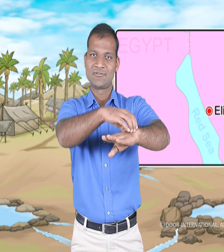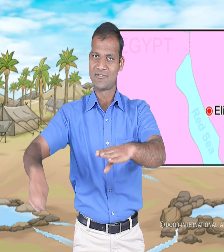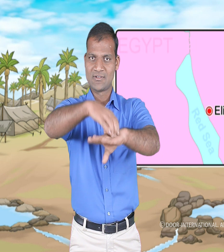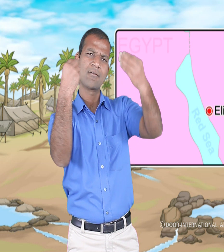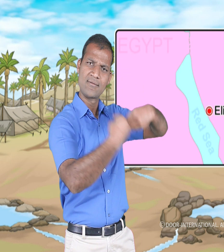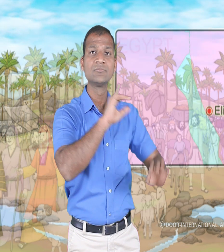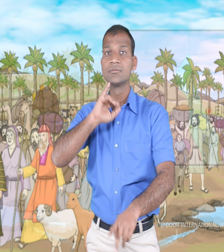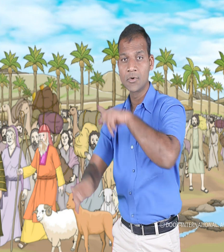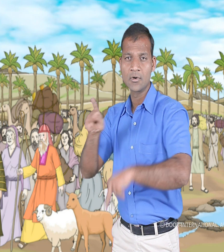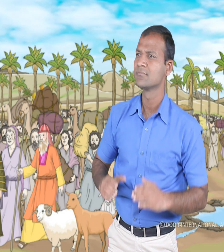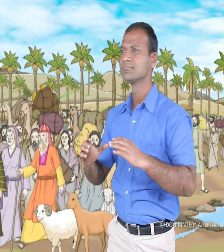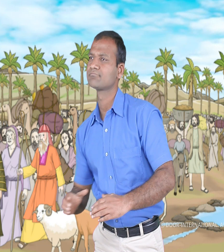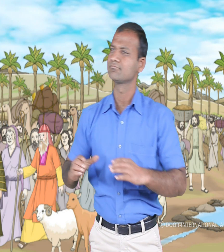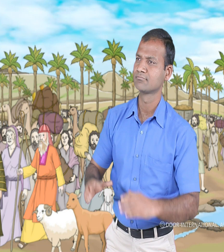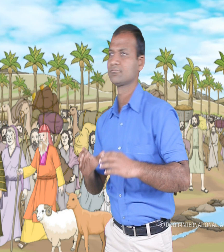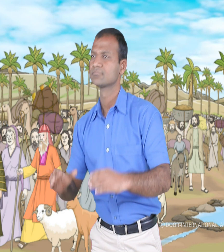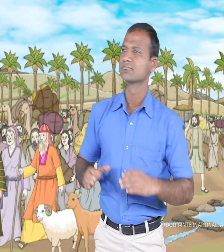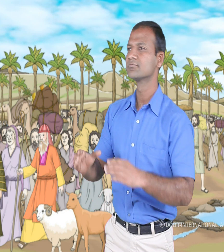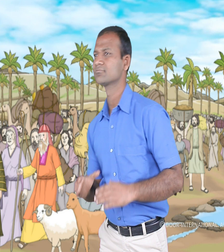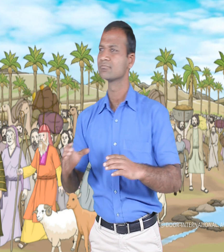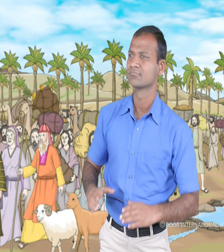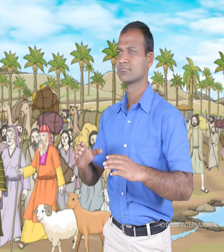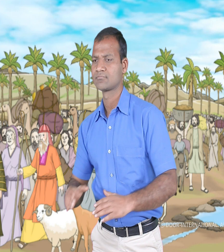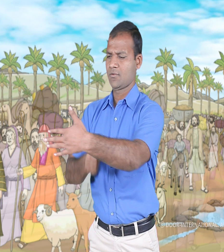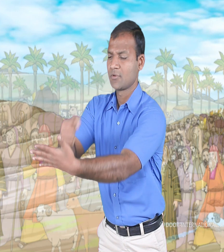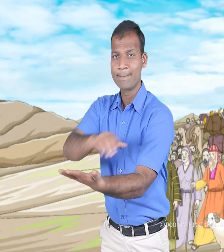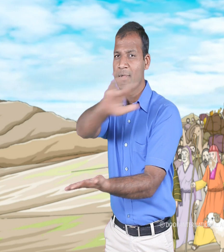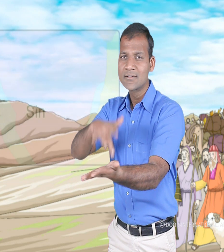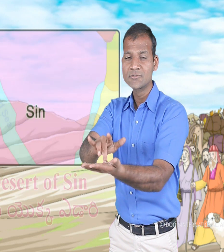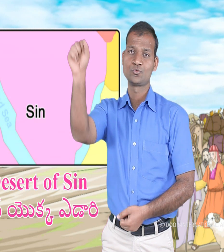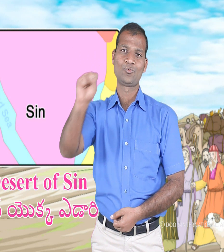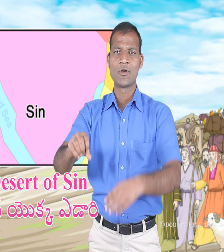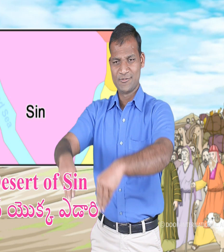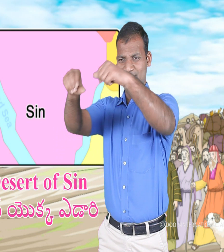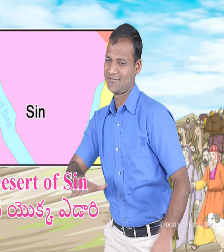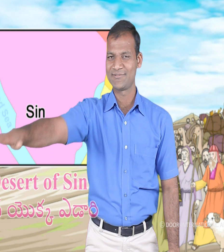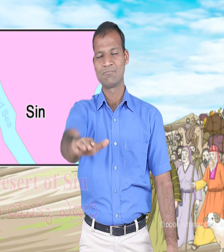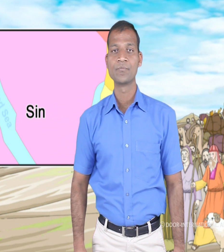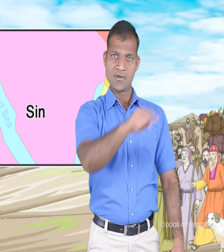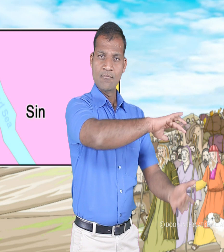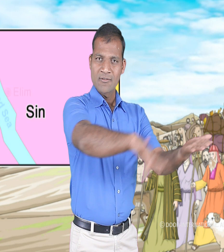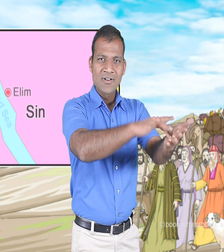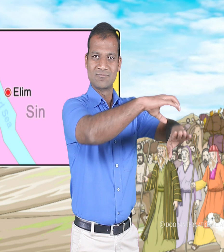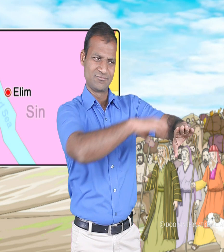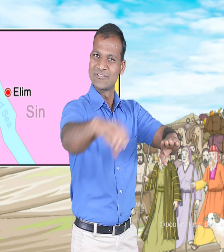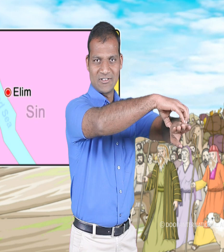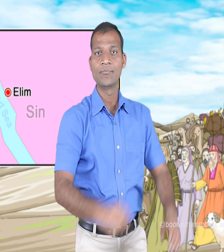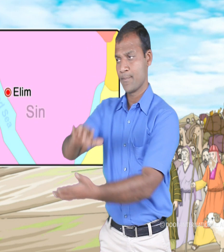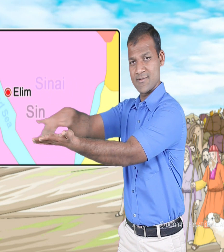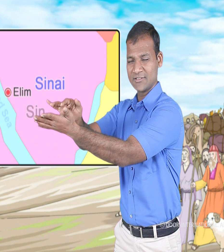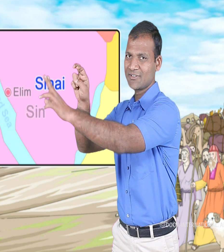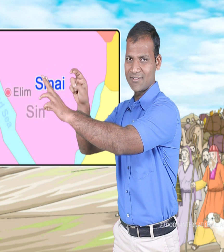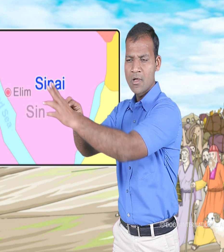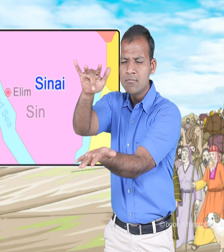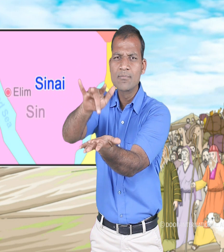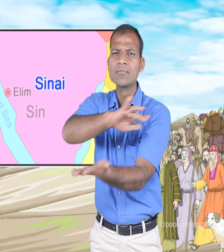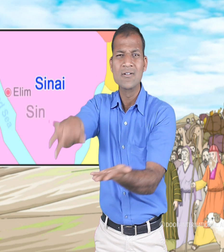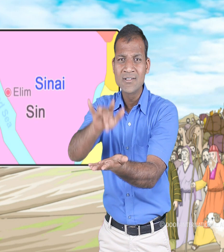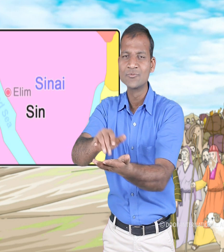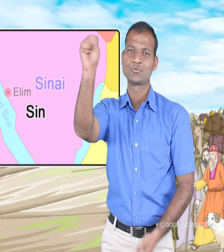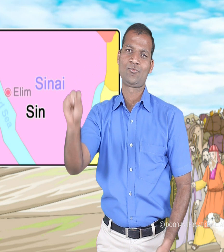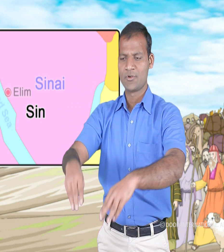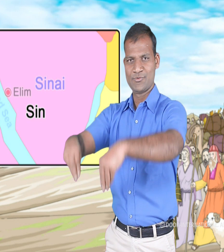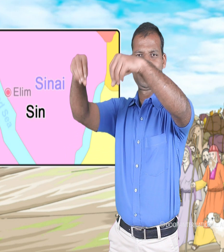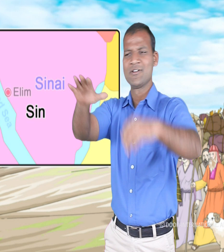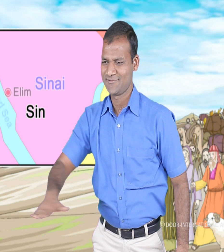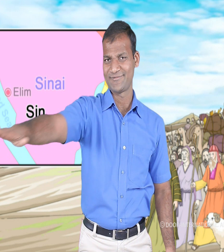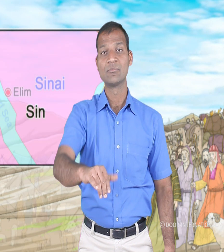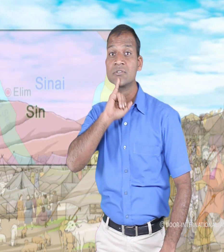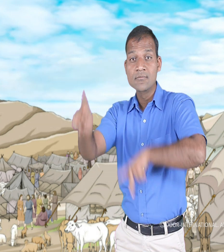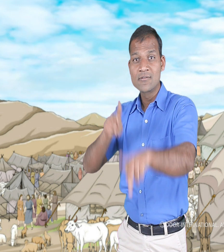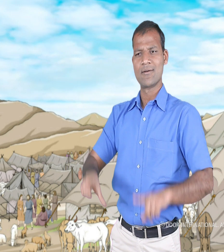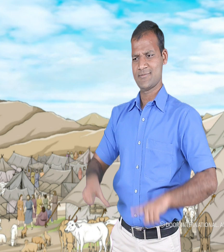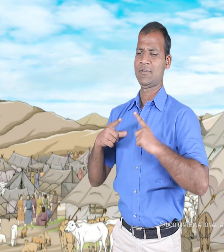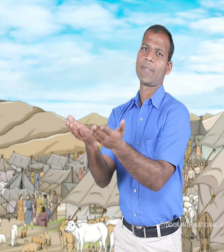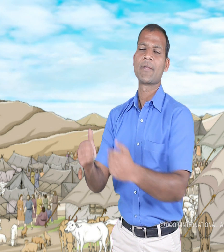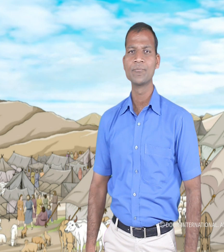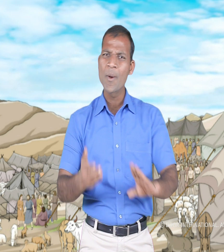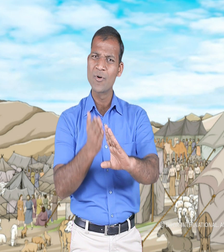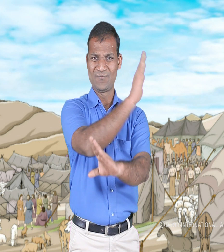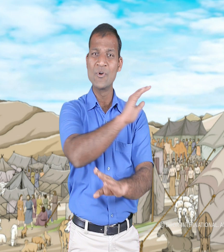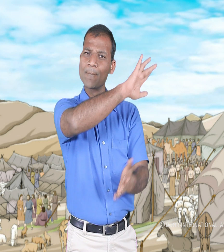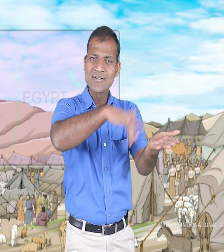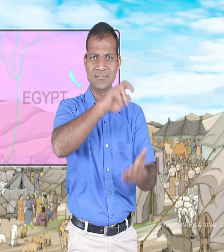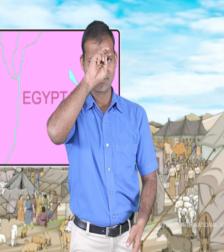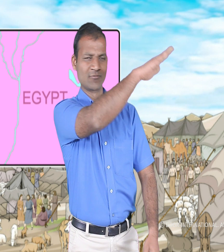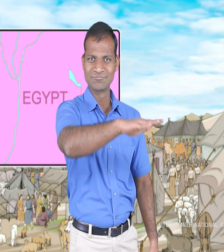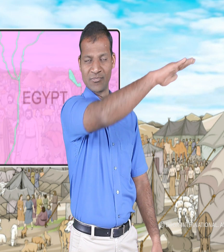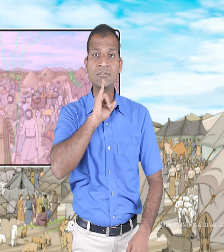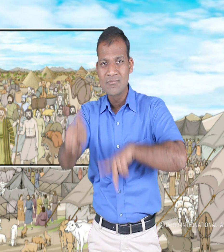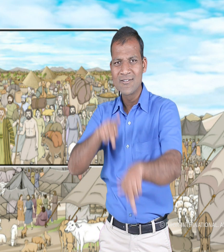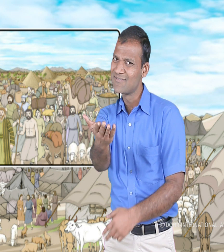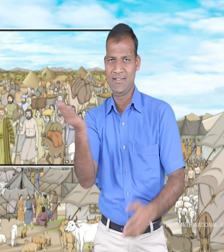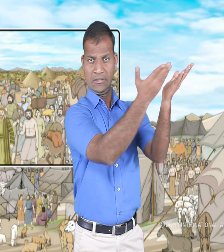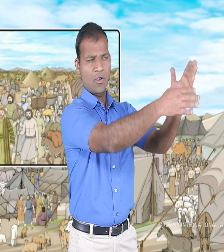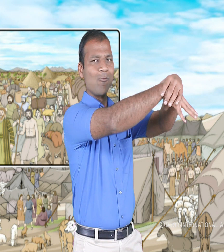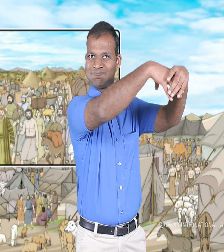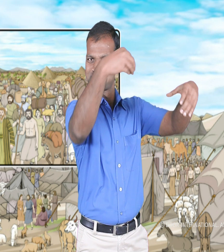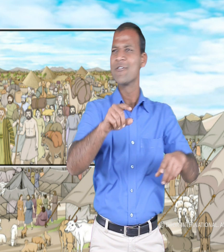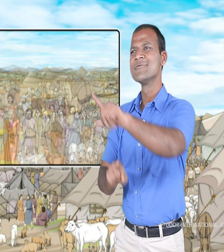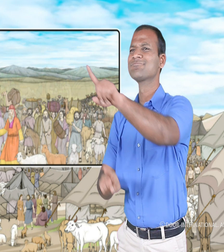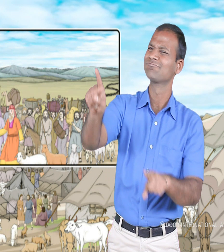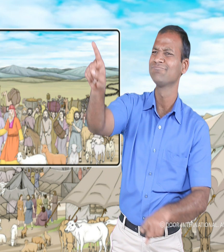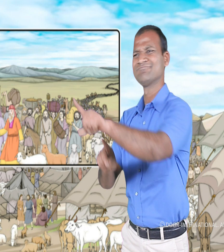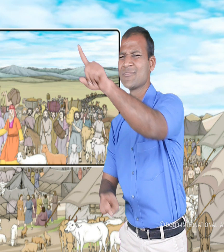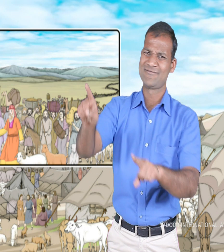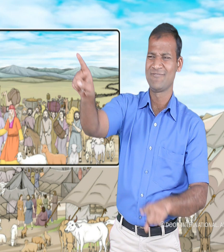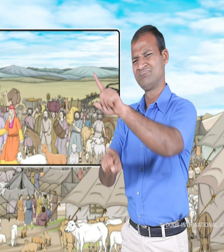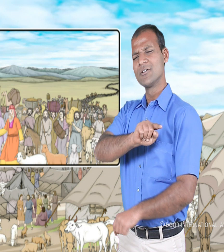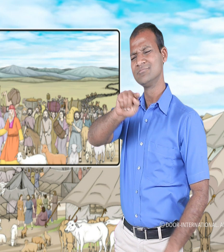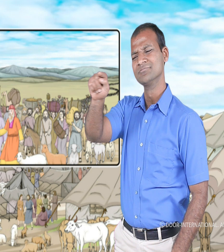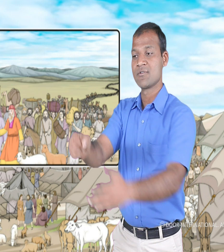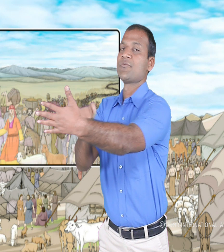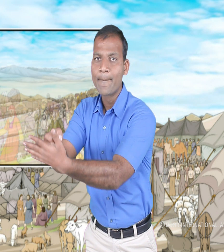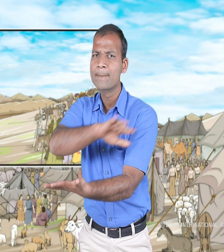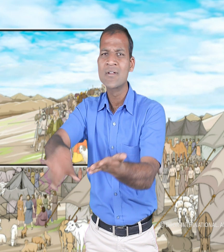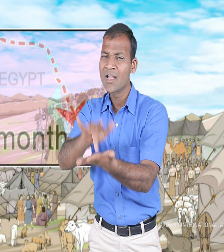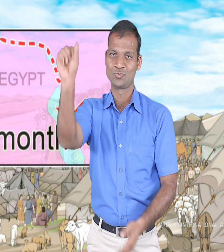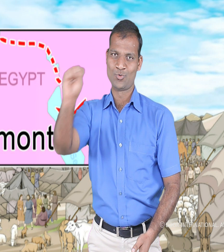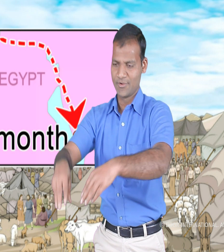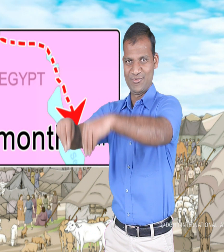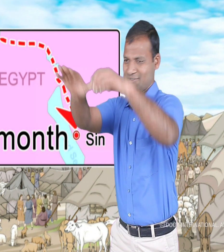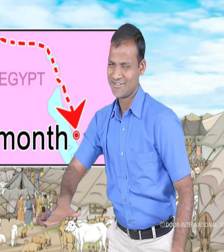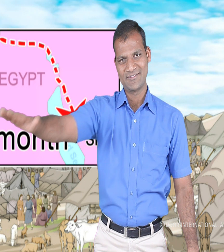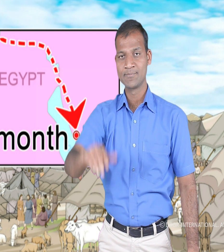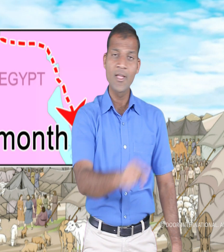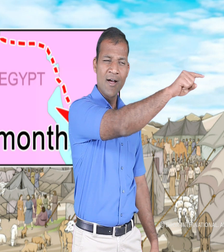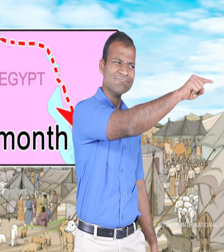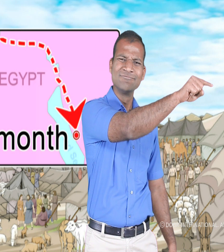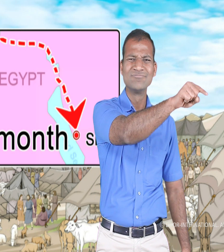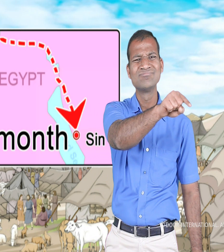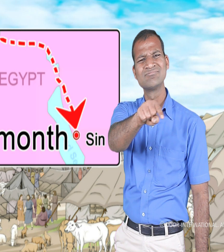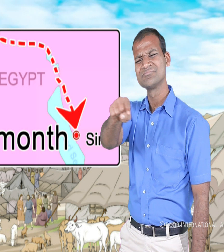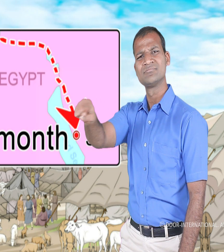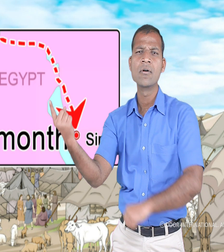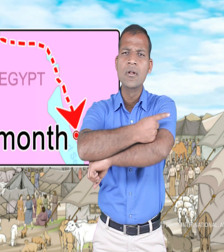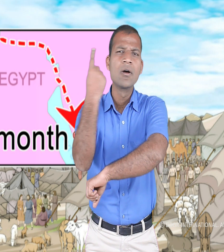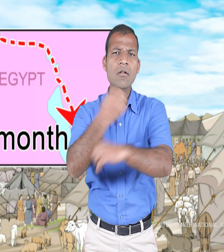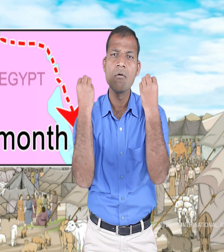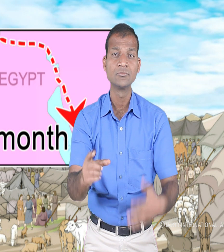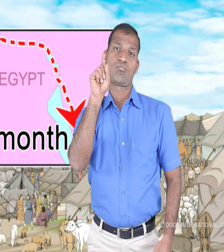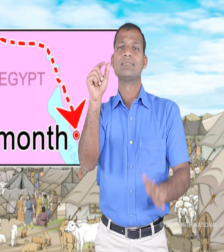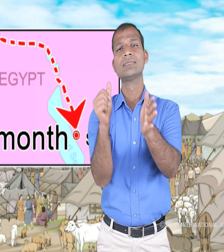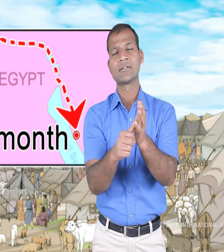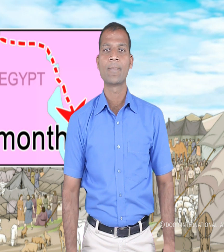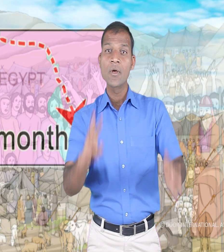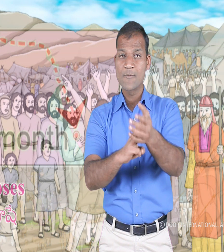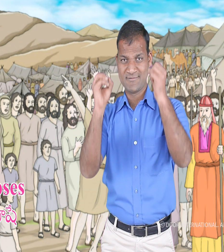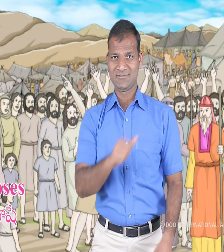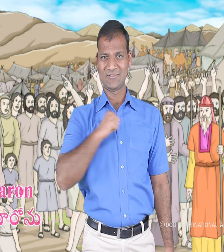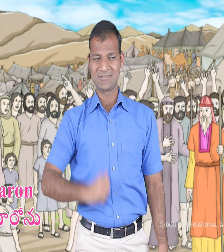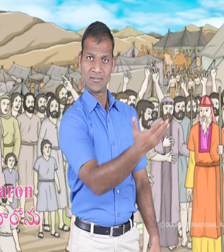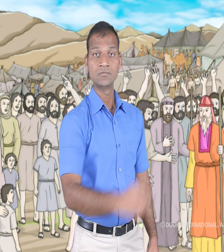On the fifteenth day of the second month after they had left the land of Egypt, the whole congregation of Israel set out from Elim and came to the Desert of Sin, which is between Elim and Sinai.